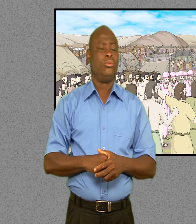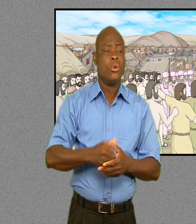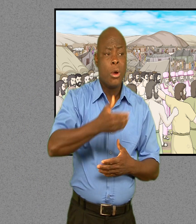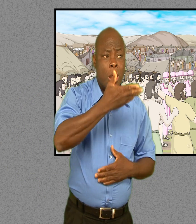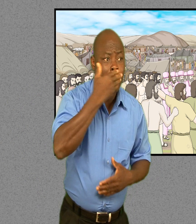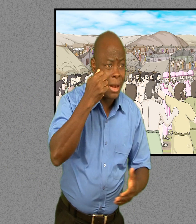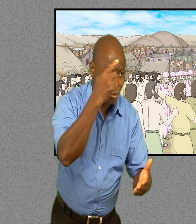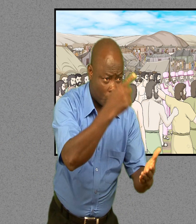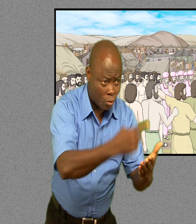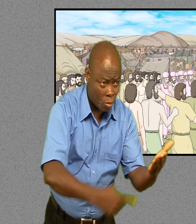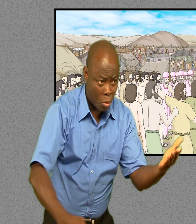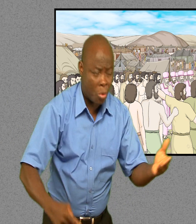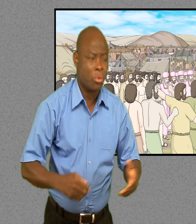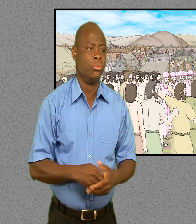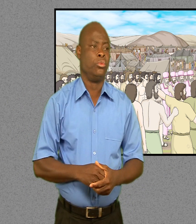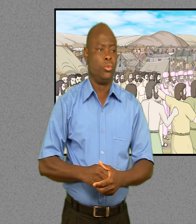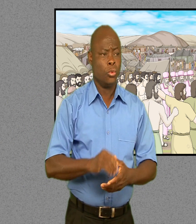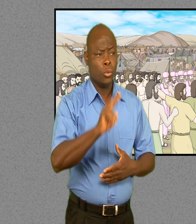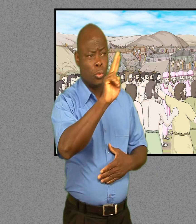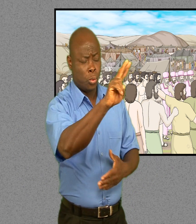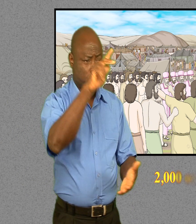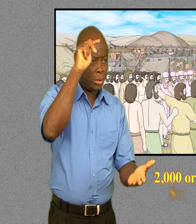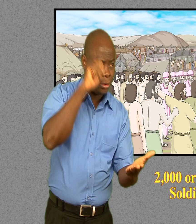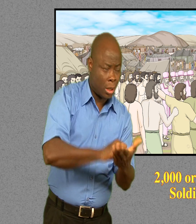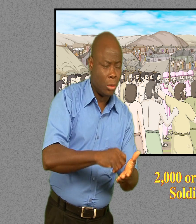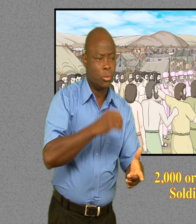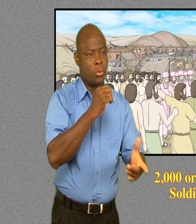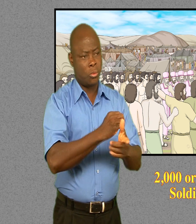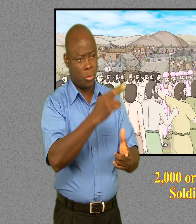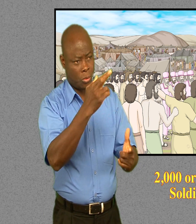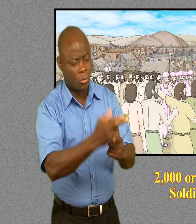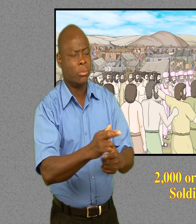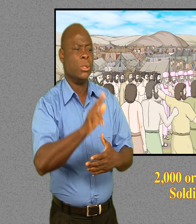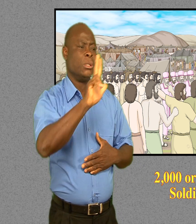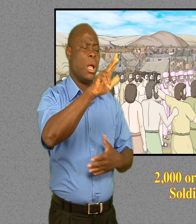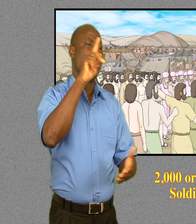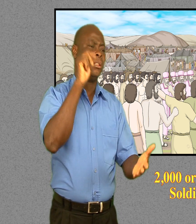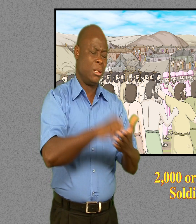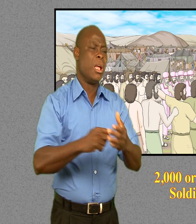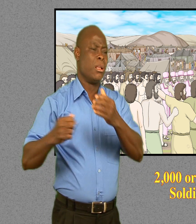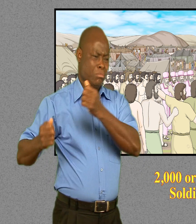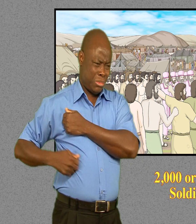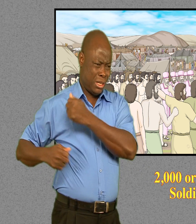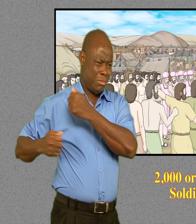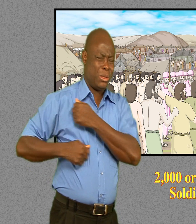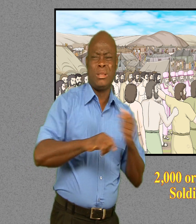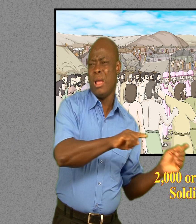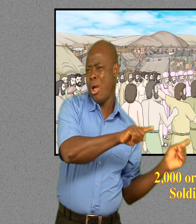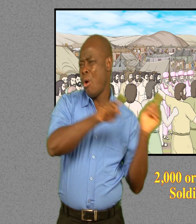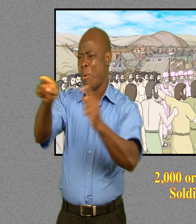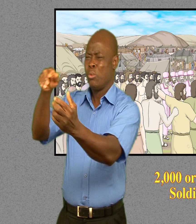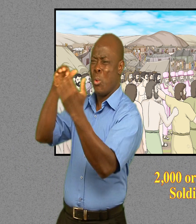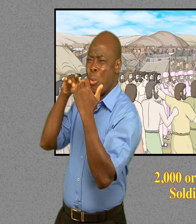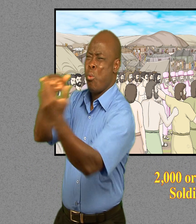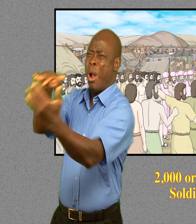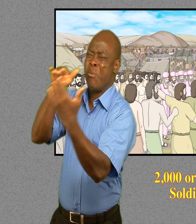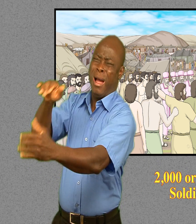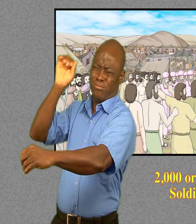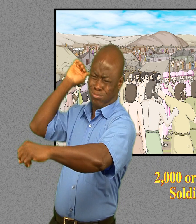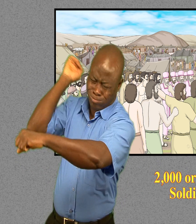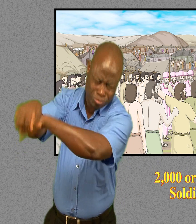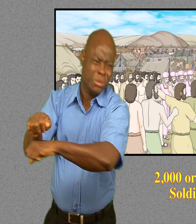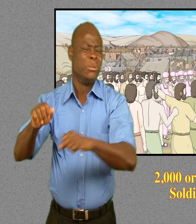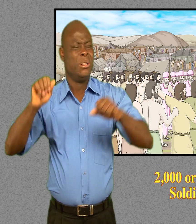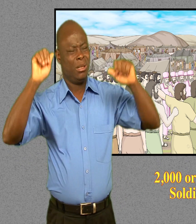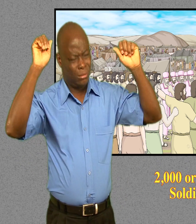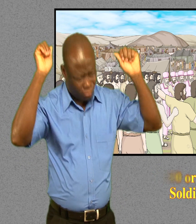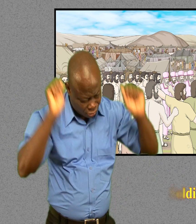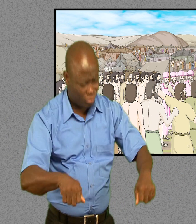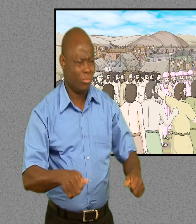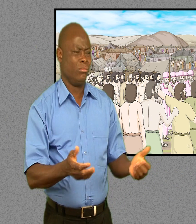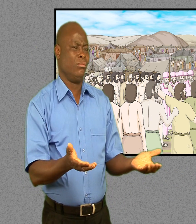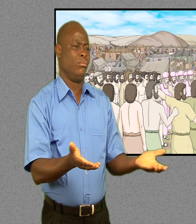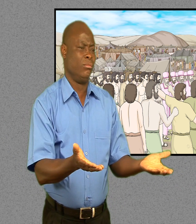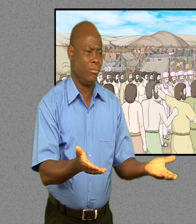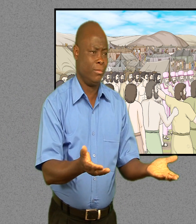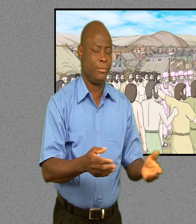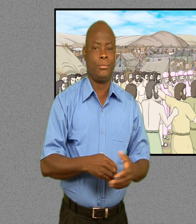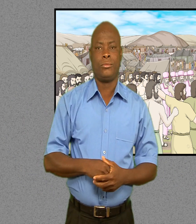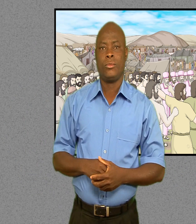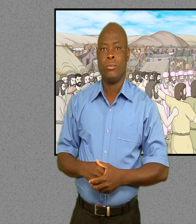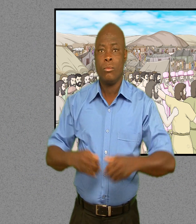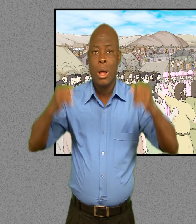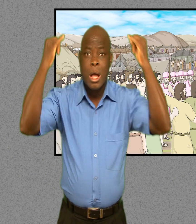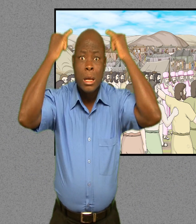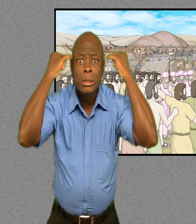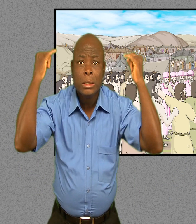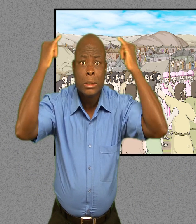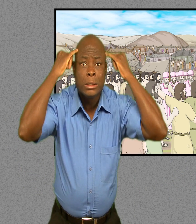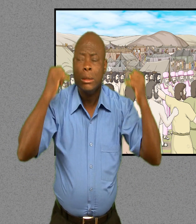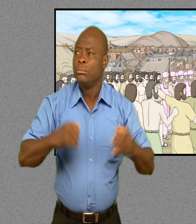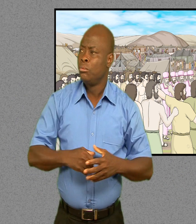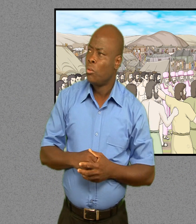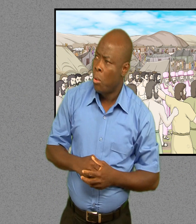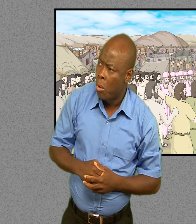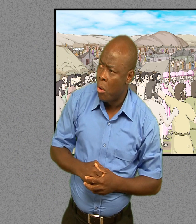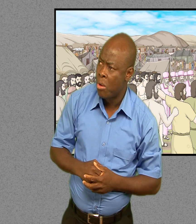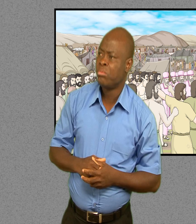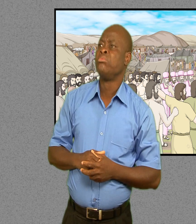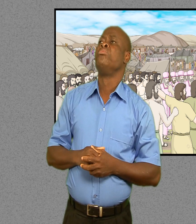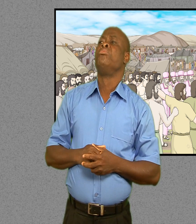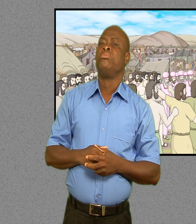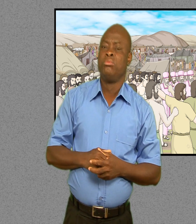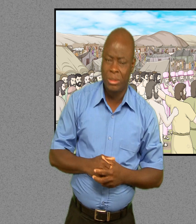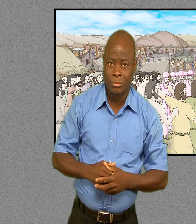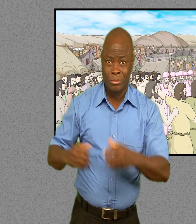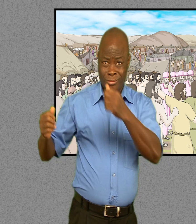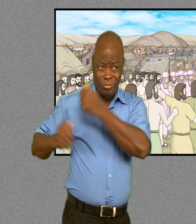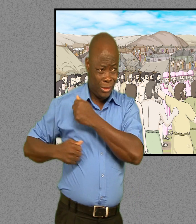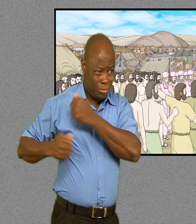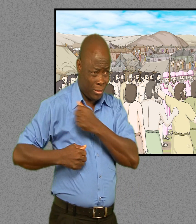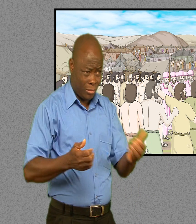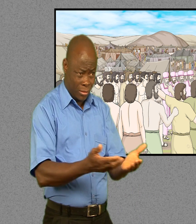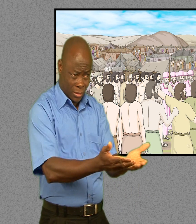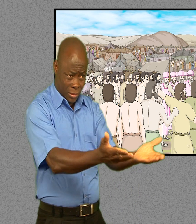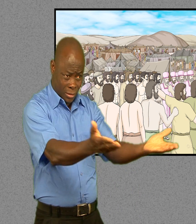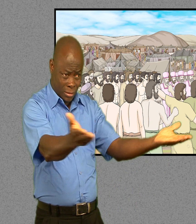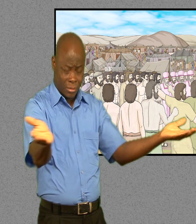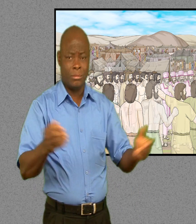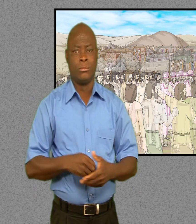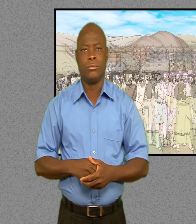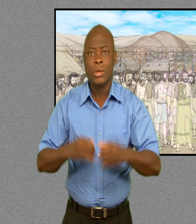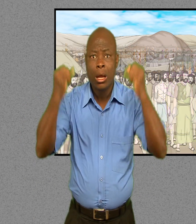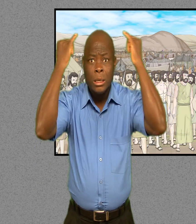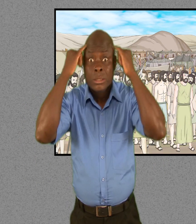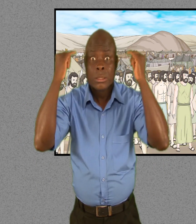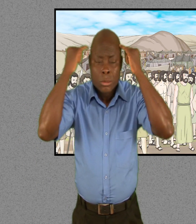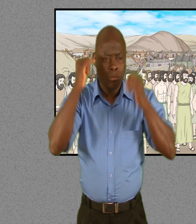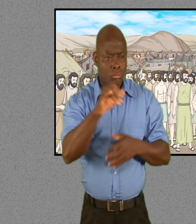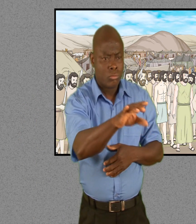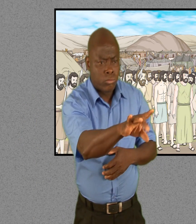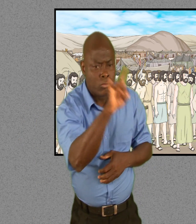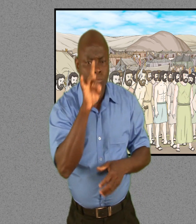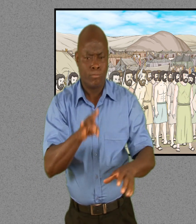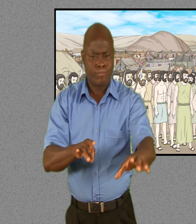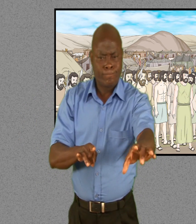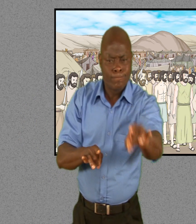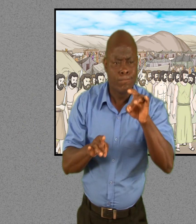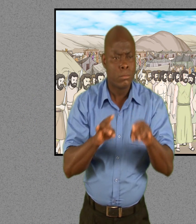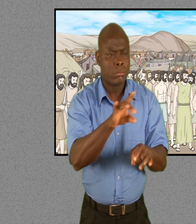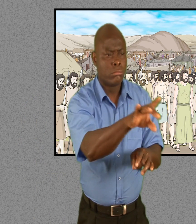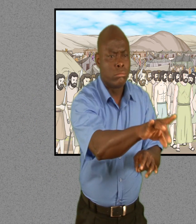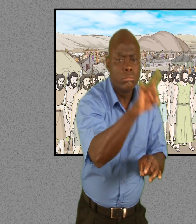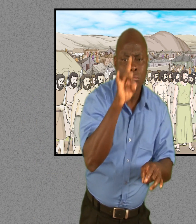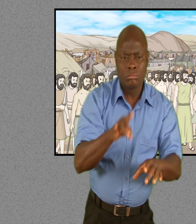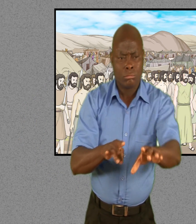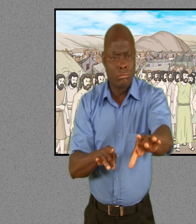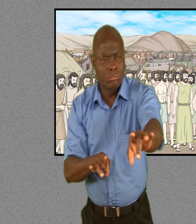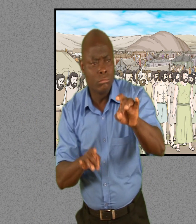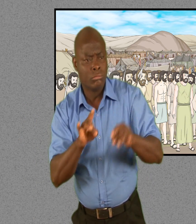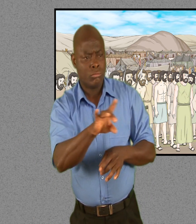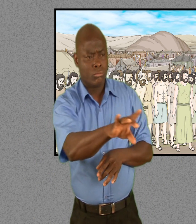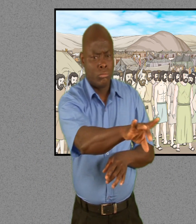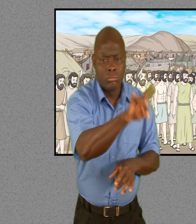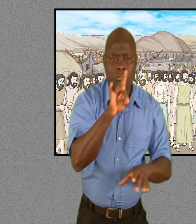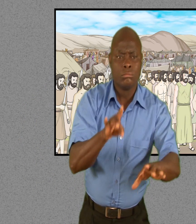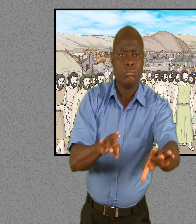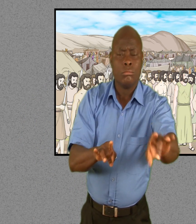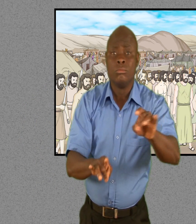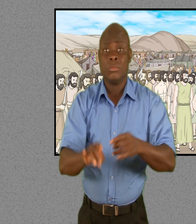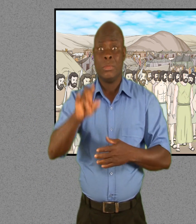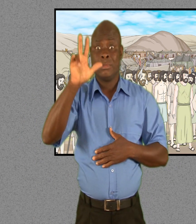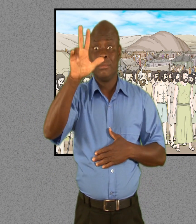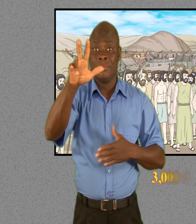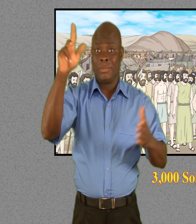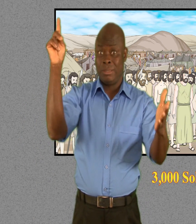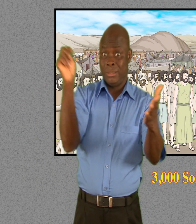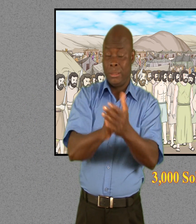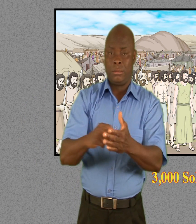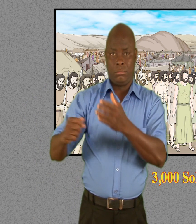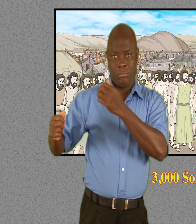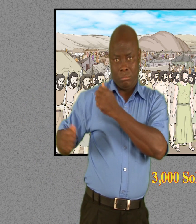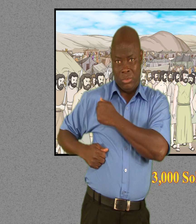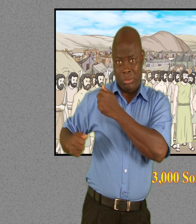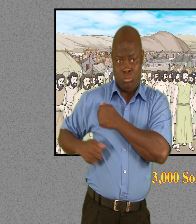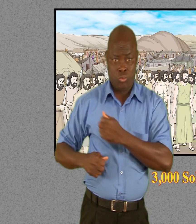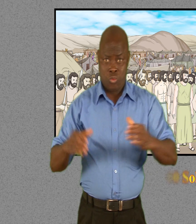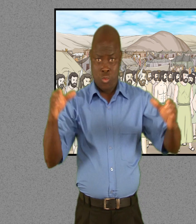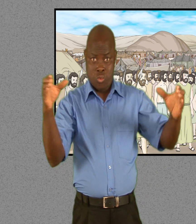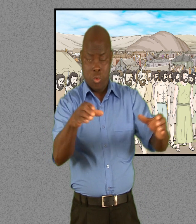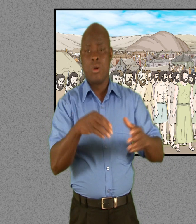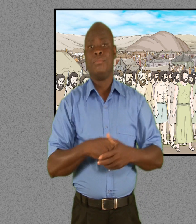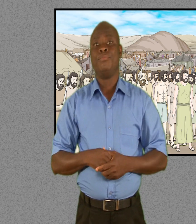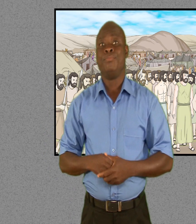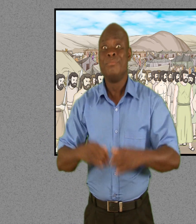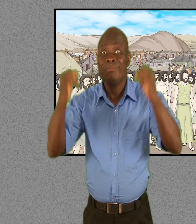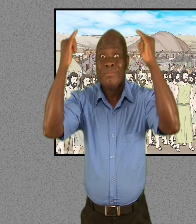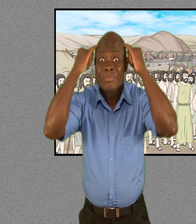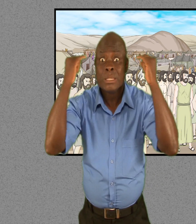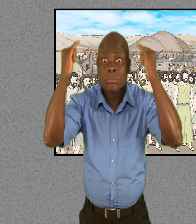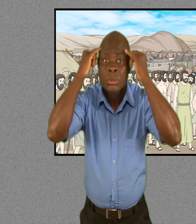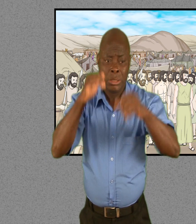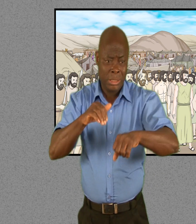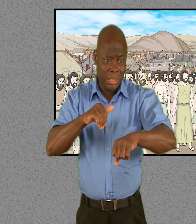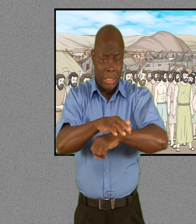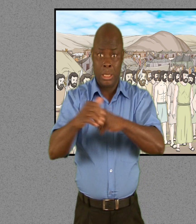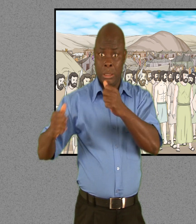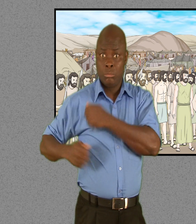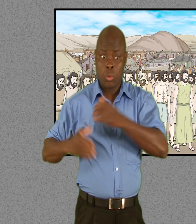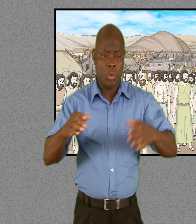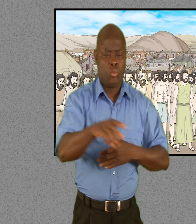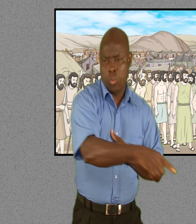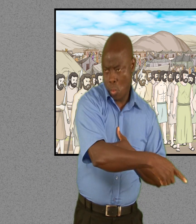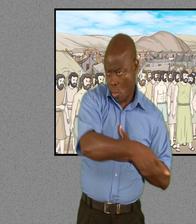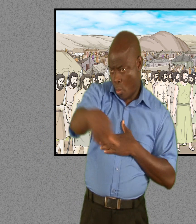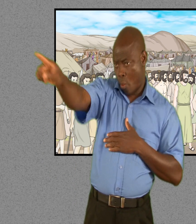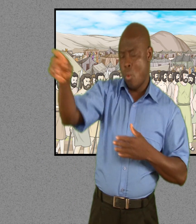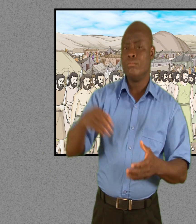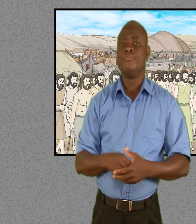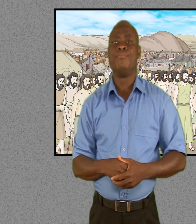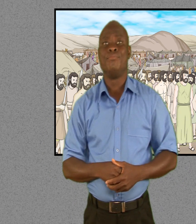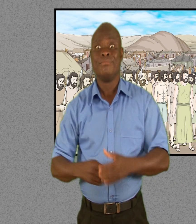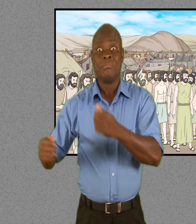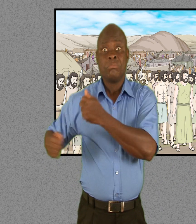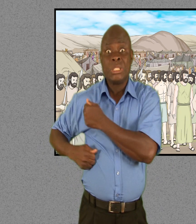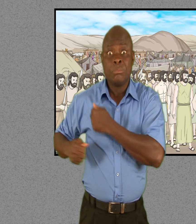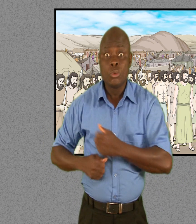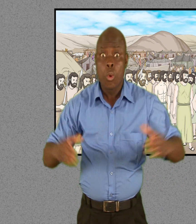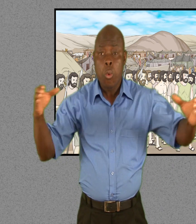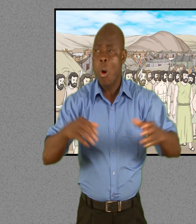two or three thousand men are enough to go up and attack Ai.